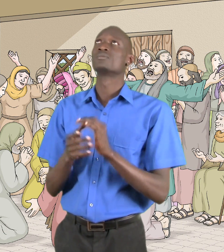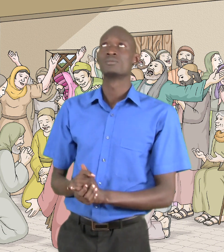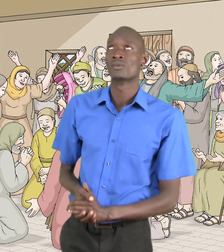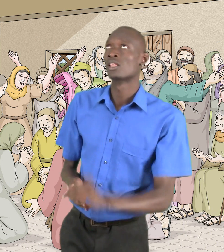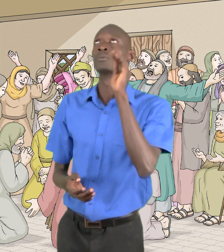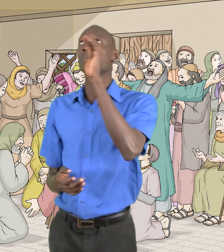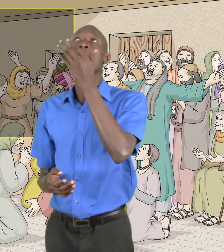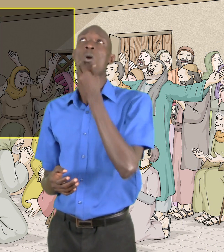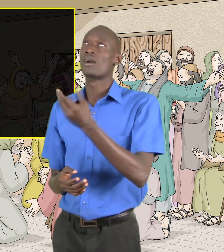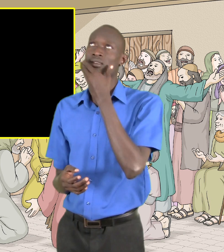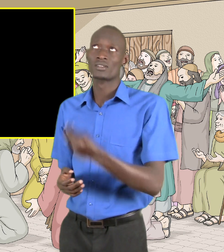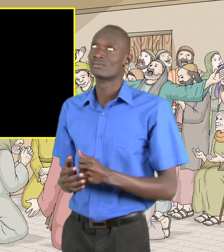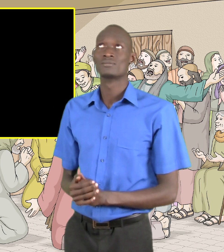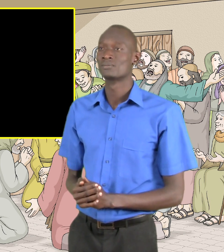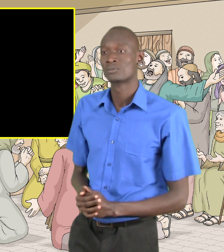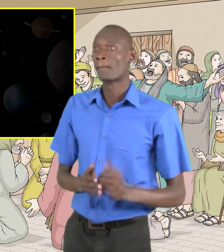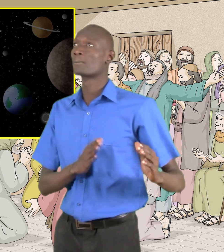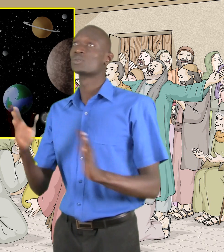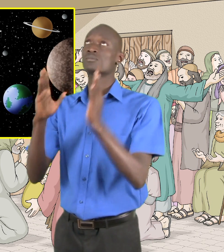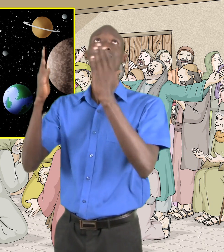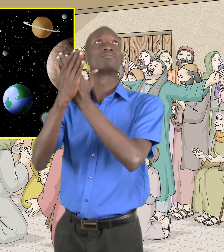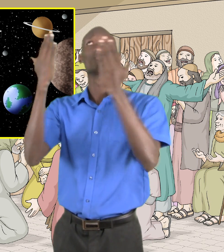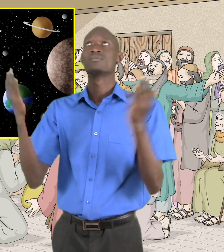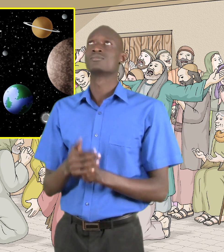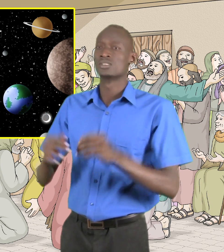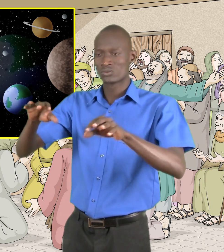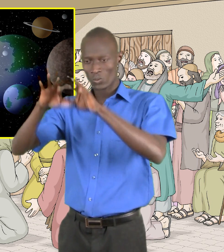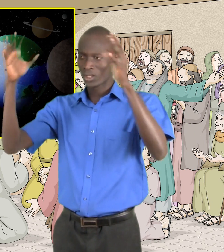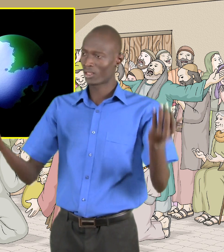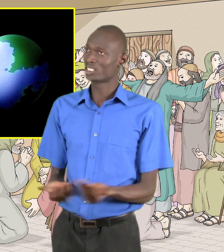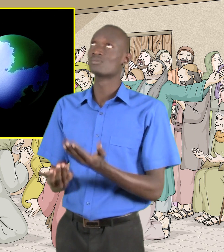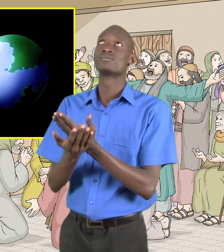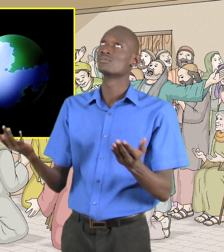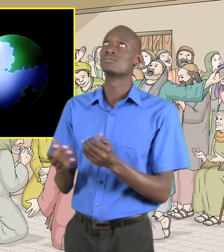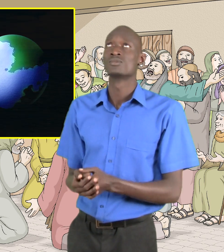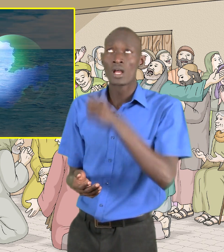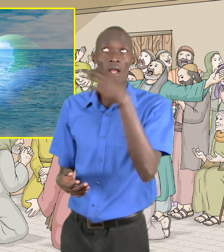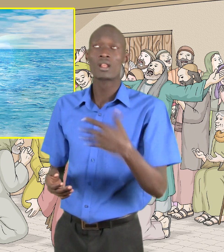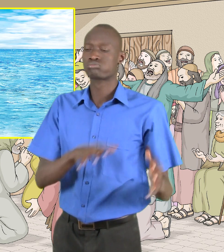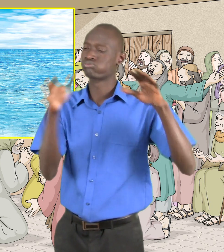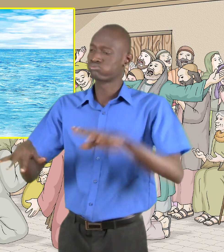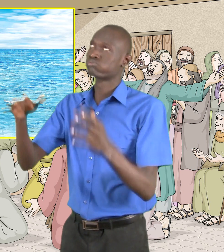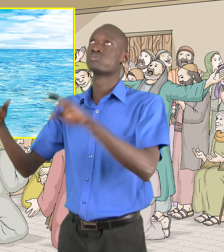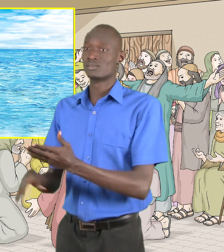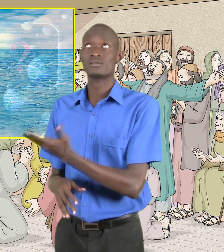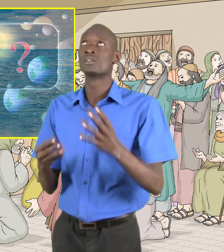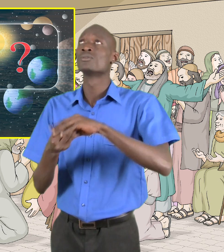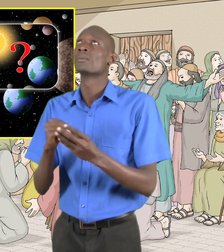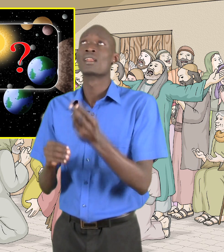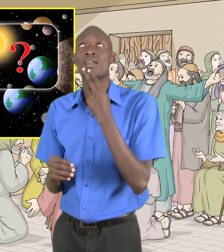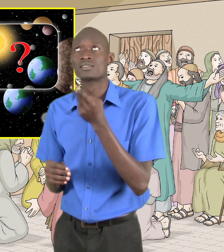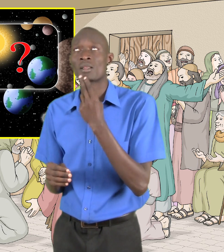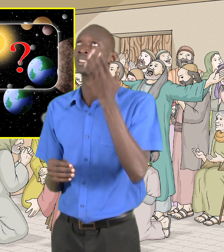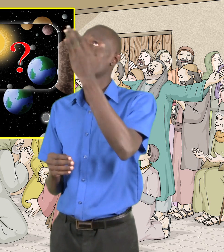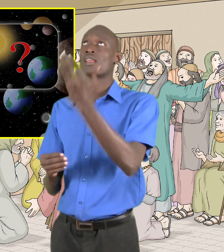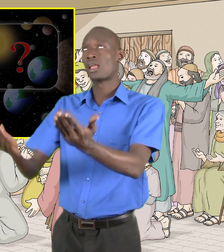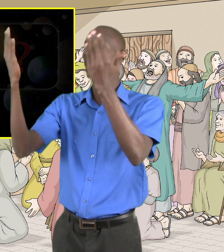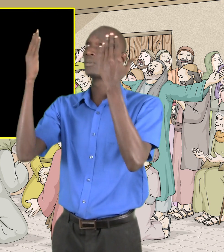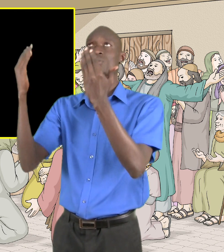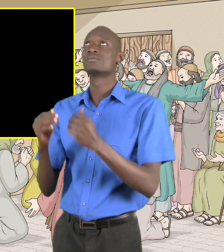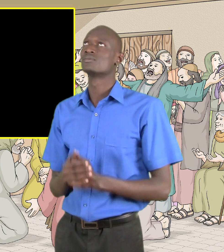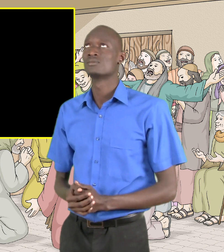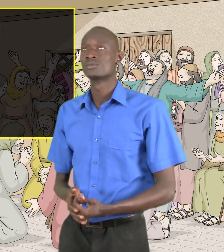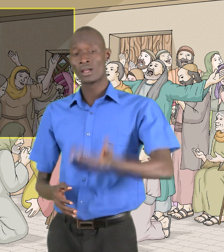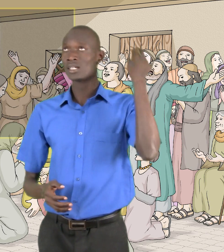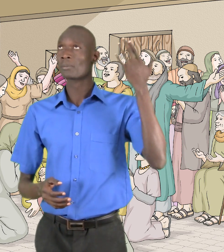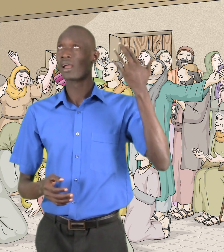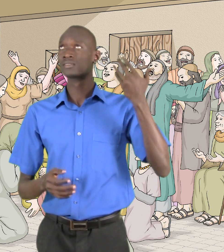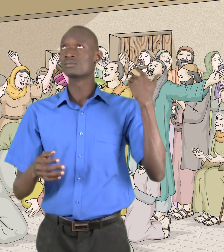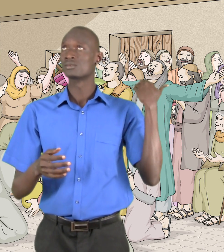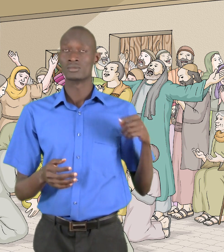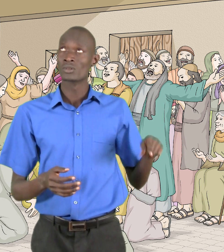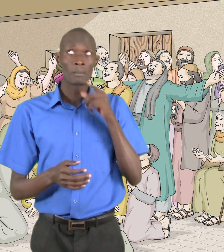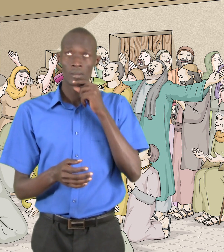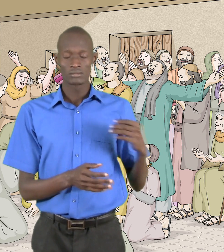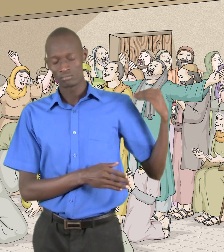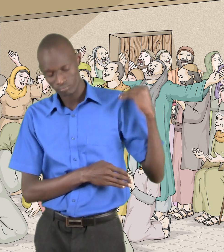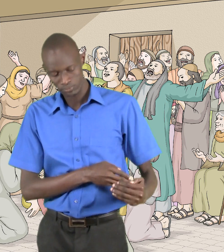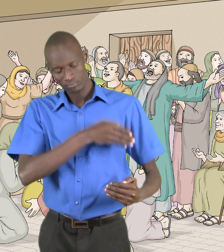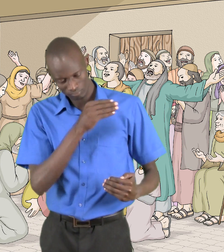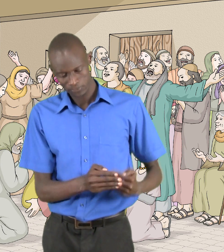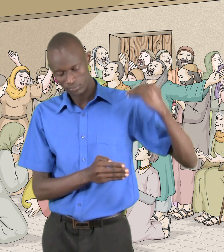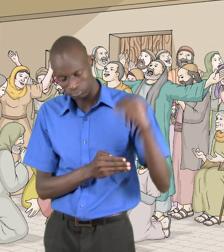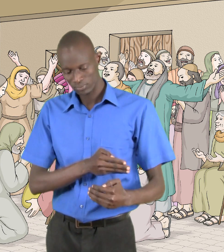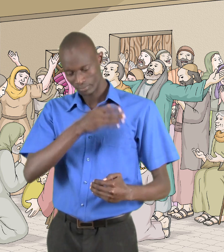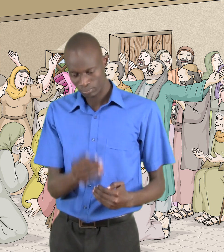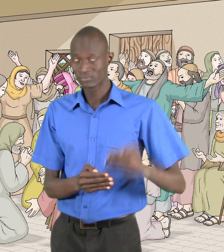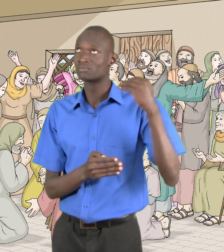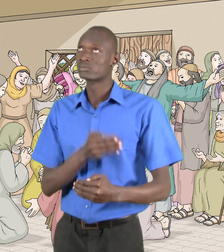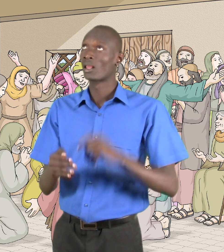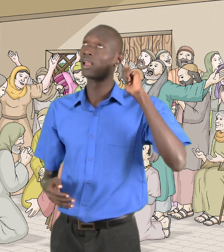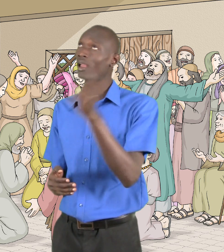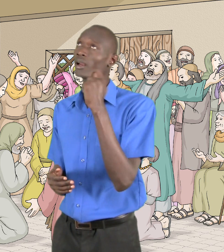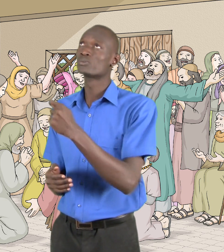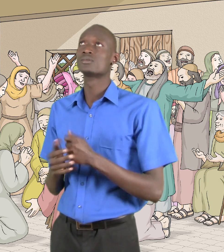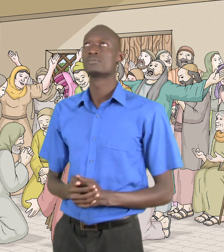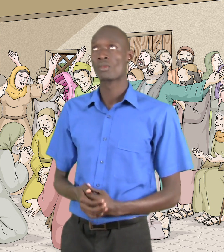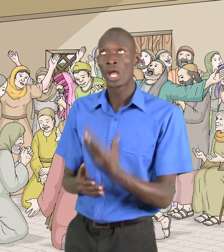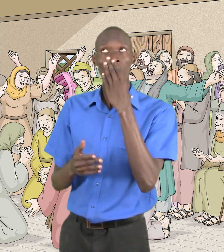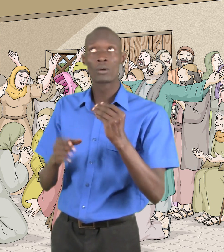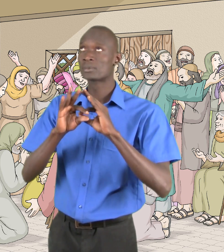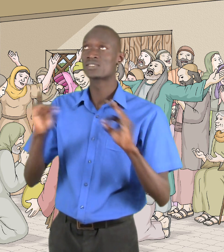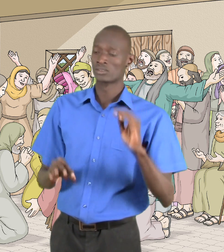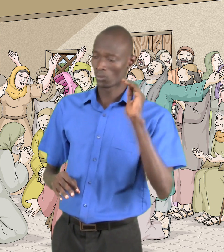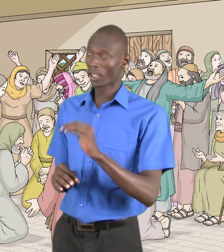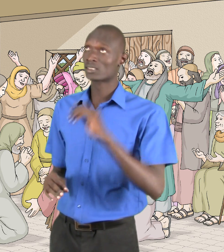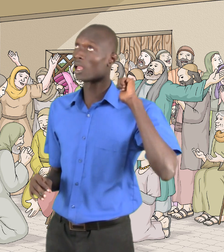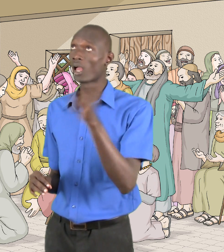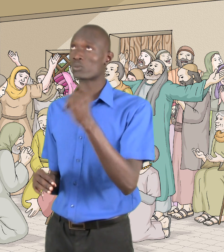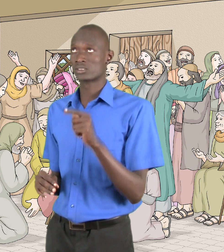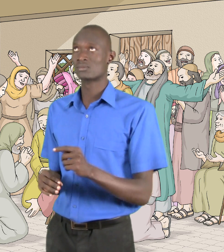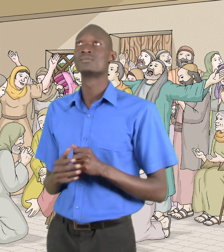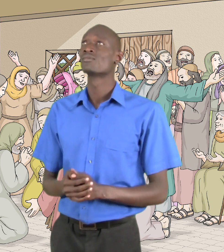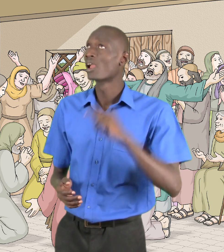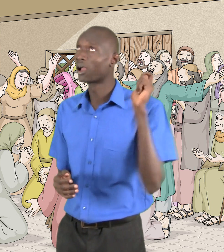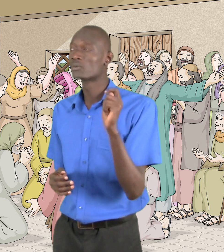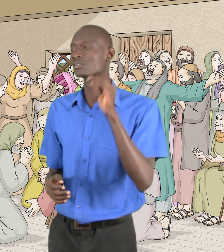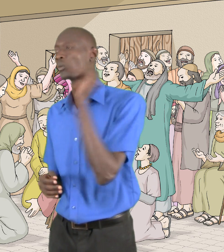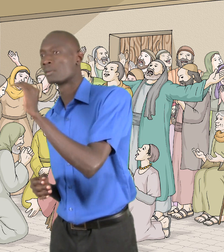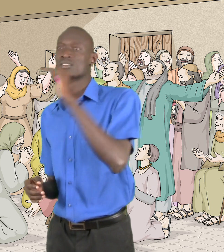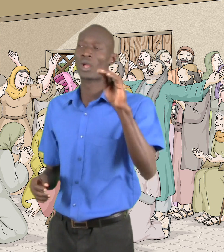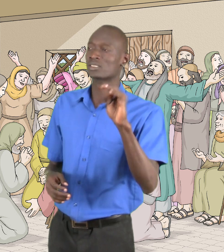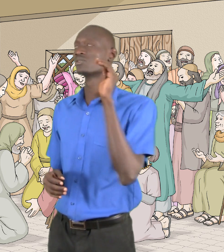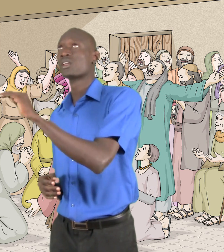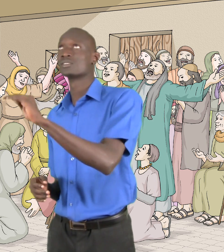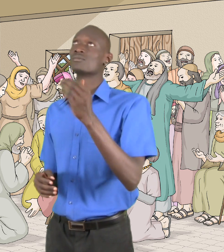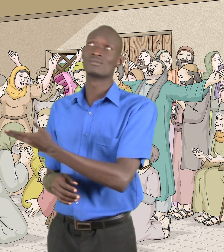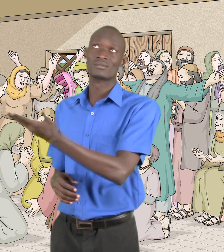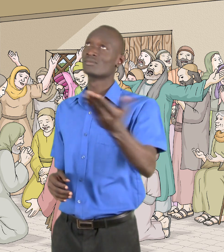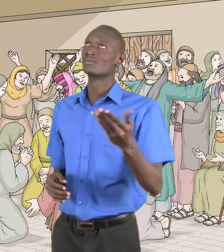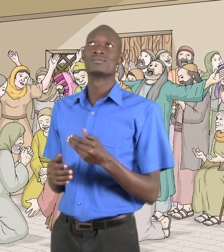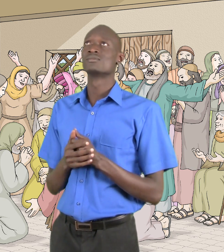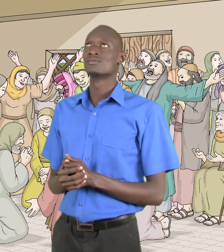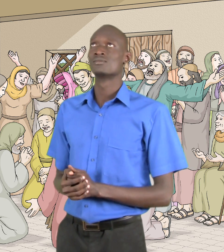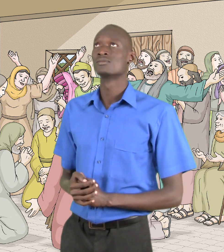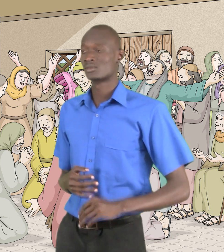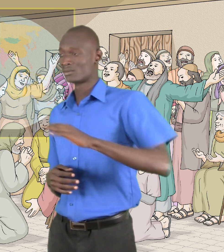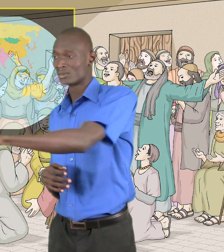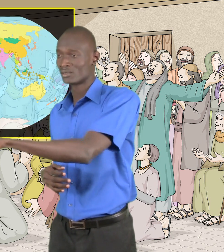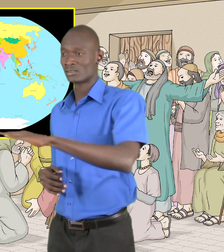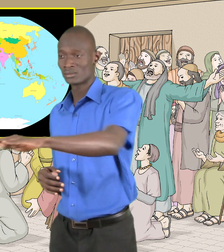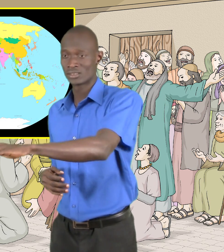“Sovereign Lord,” they said, “You made the heaven and the earth and the sea and everything in them.